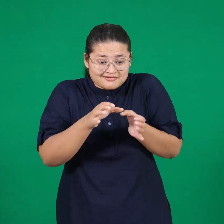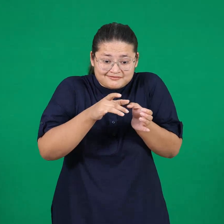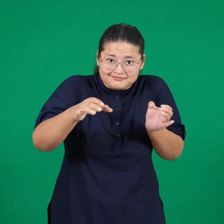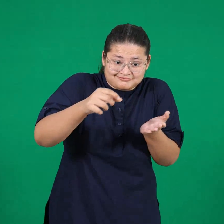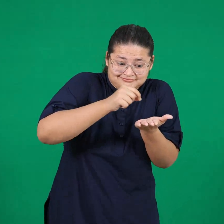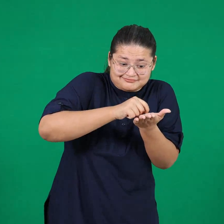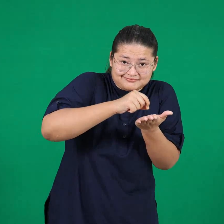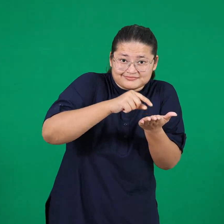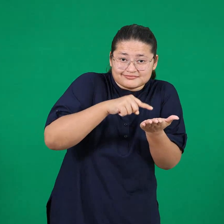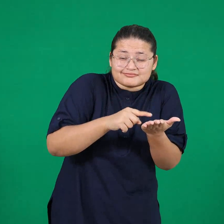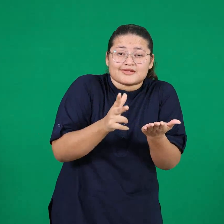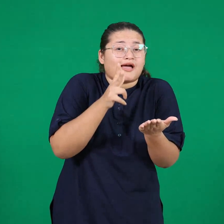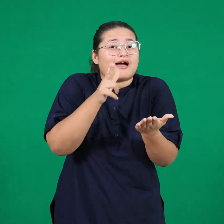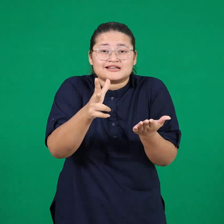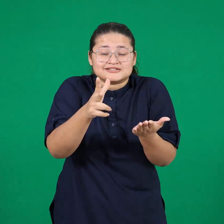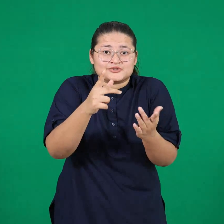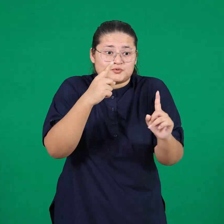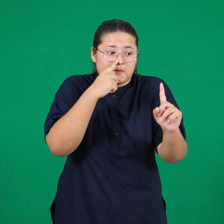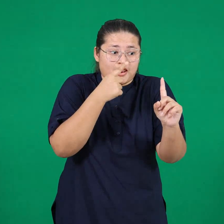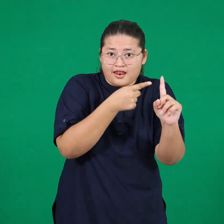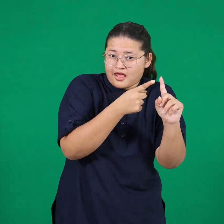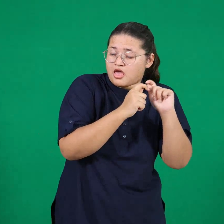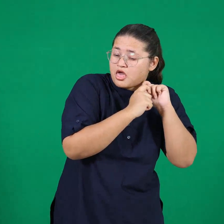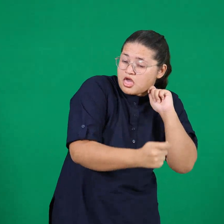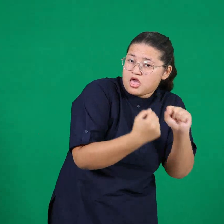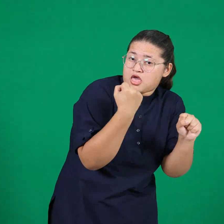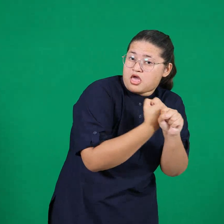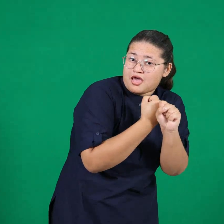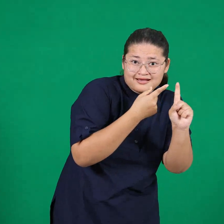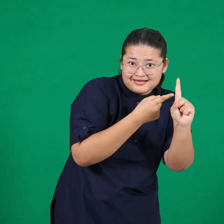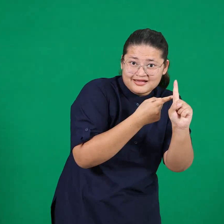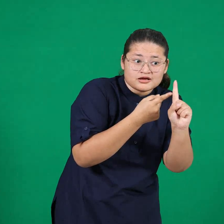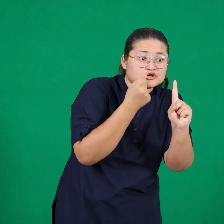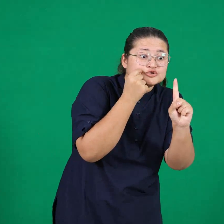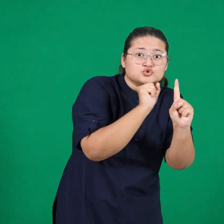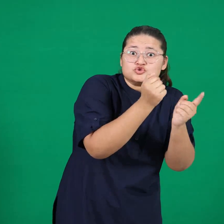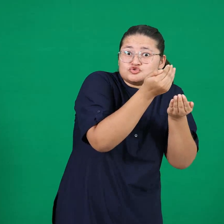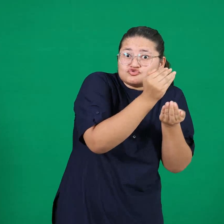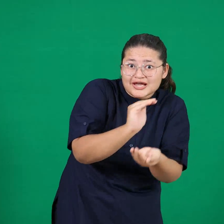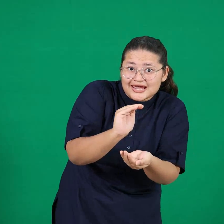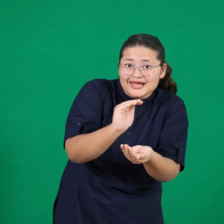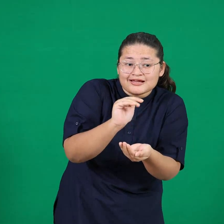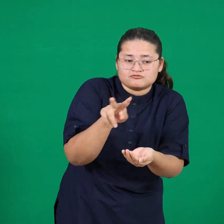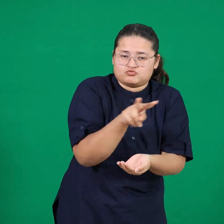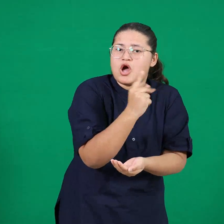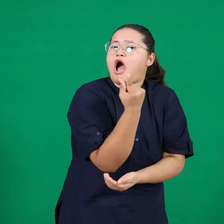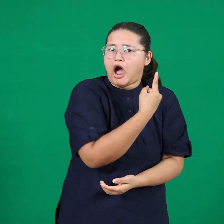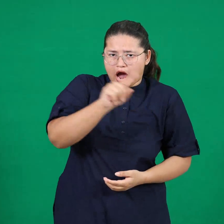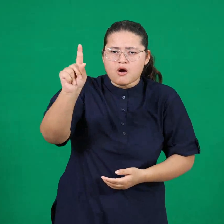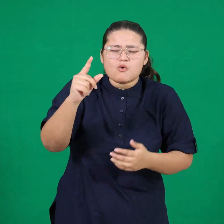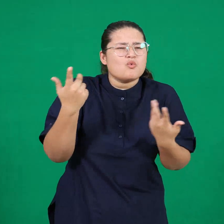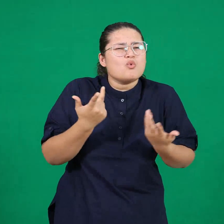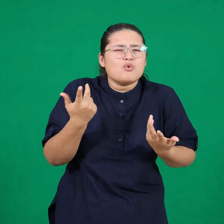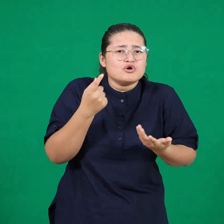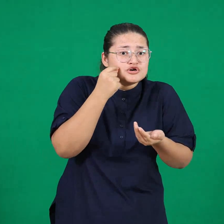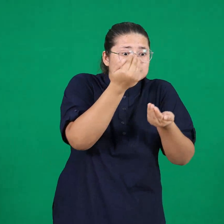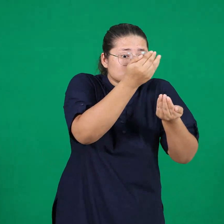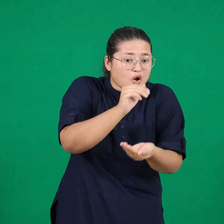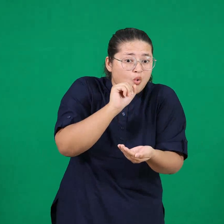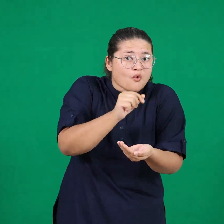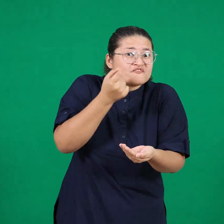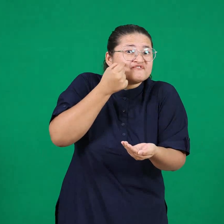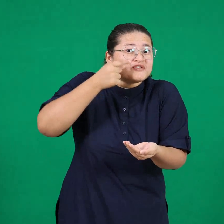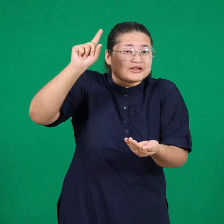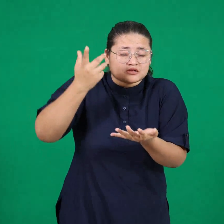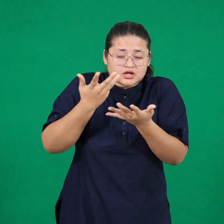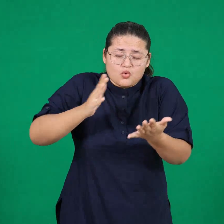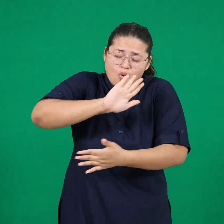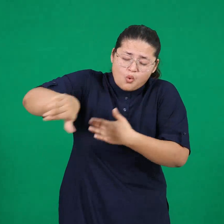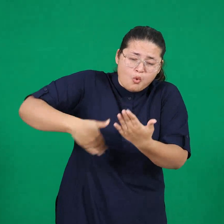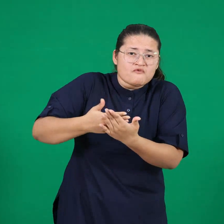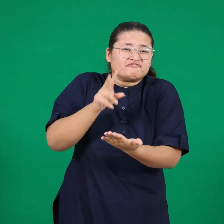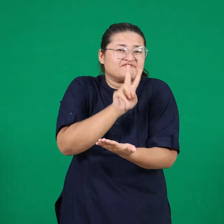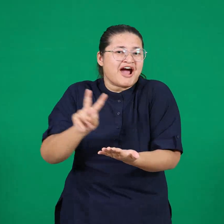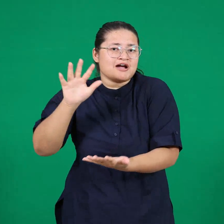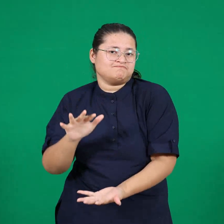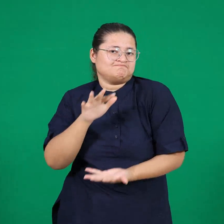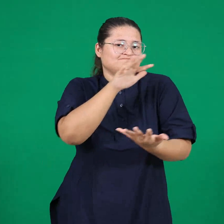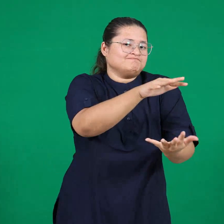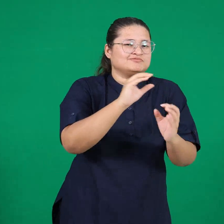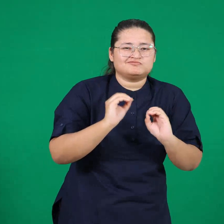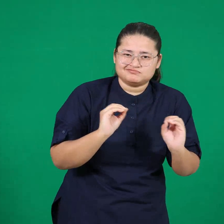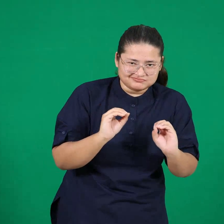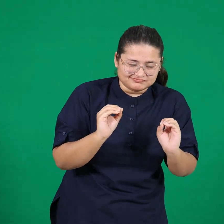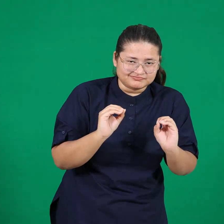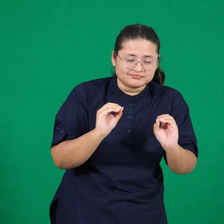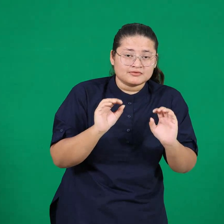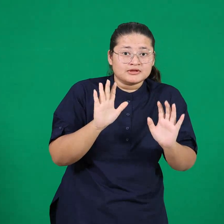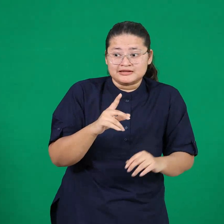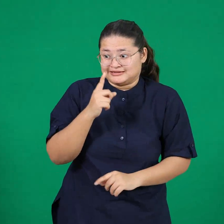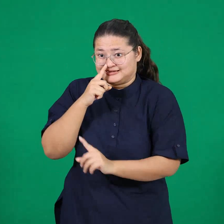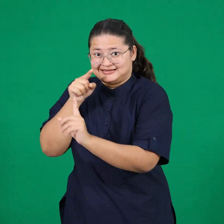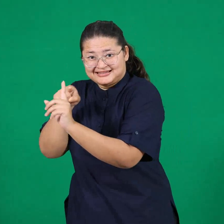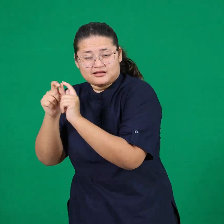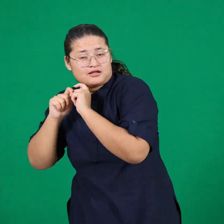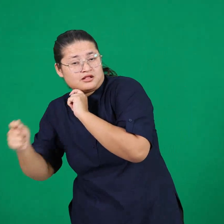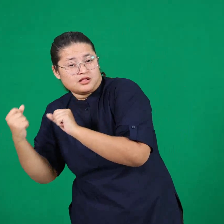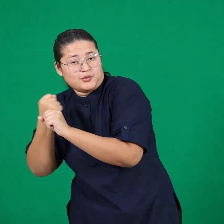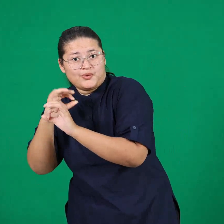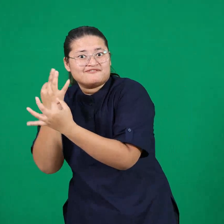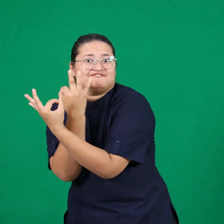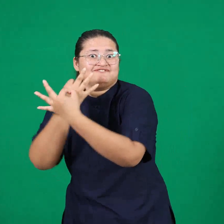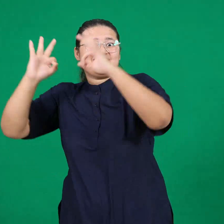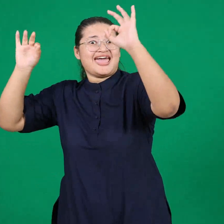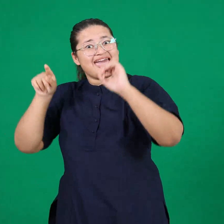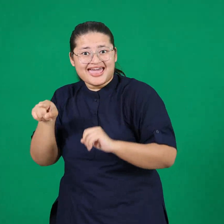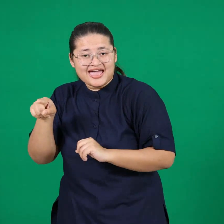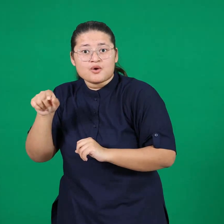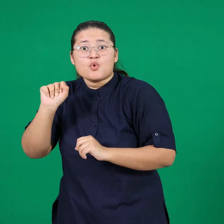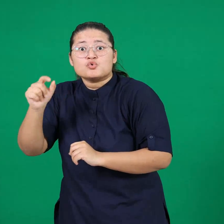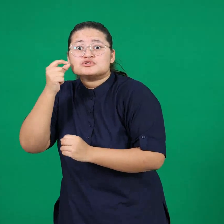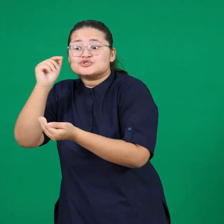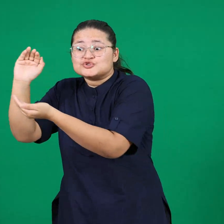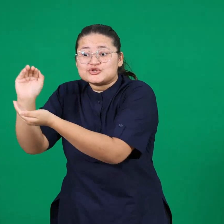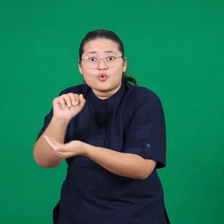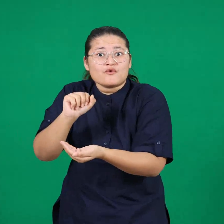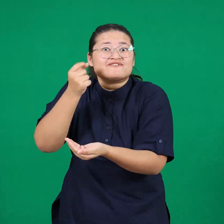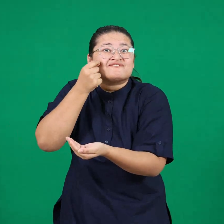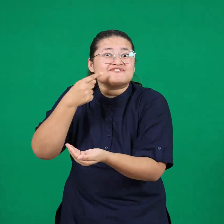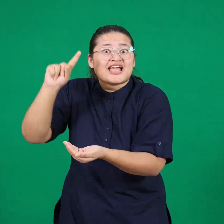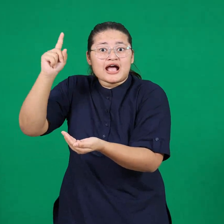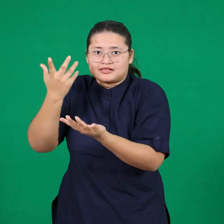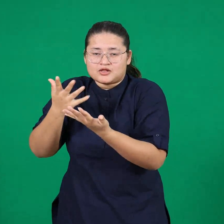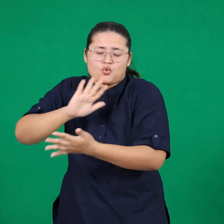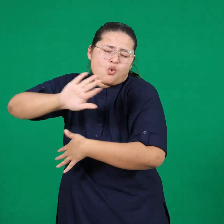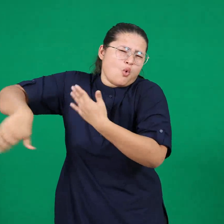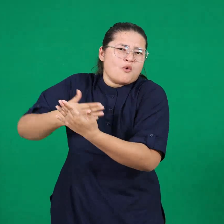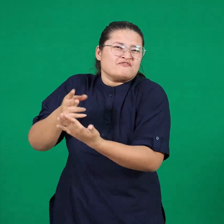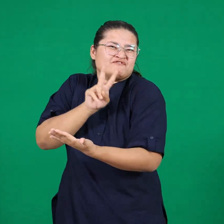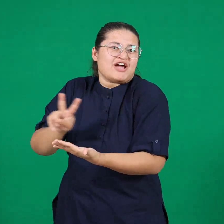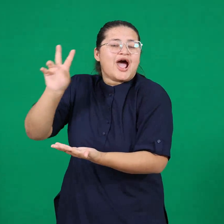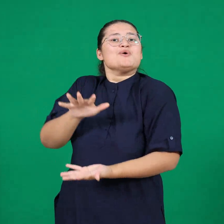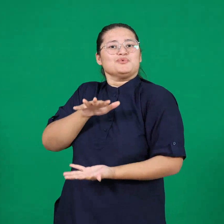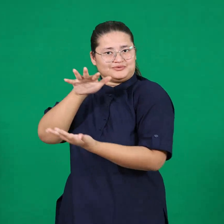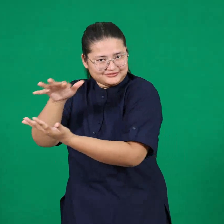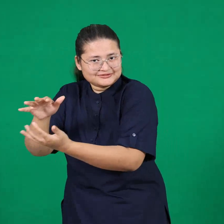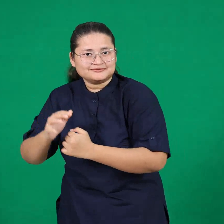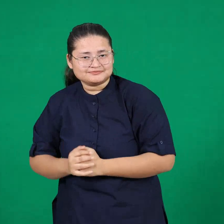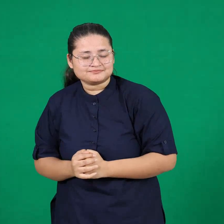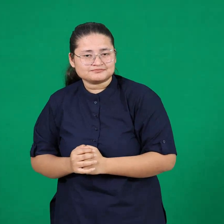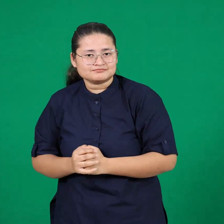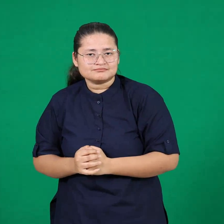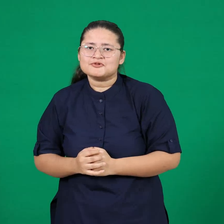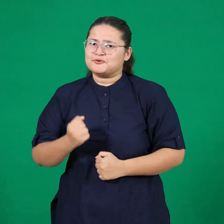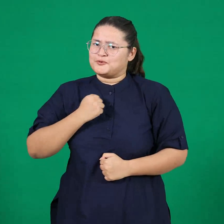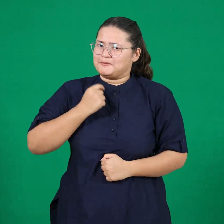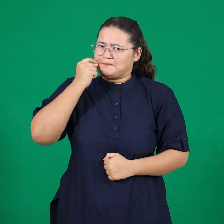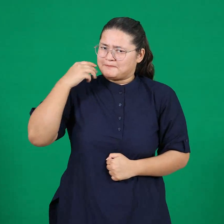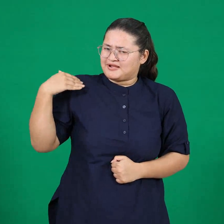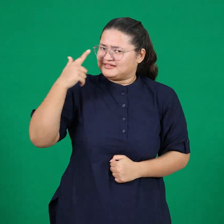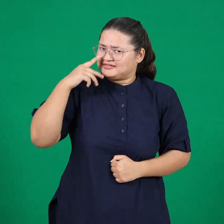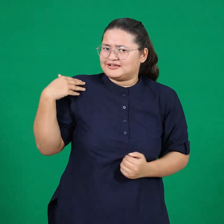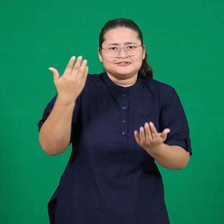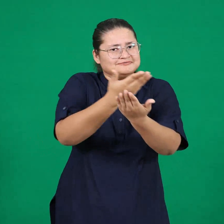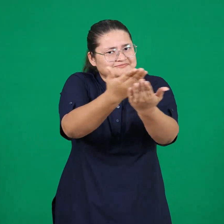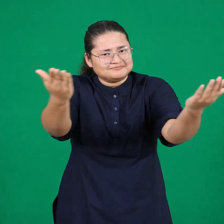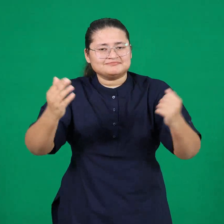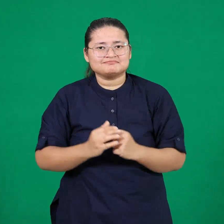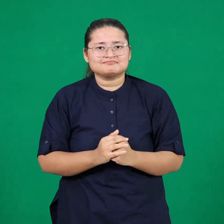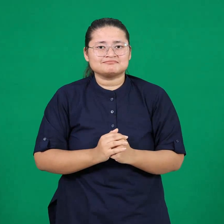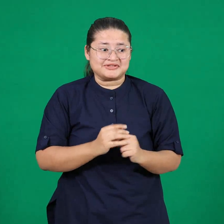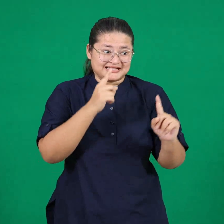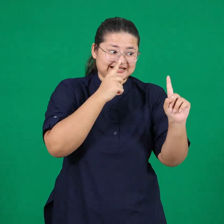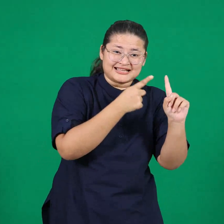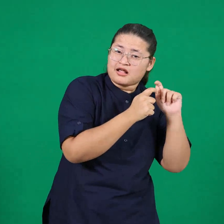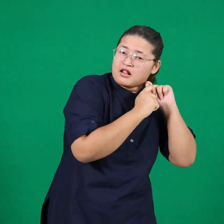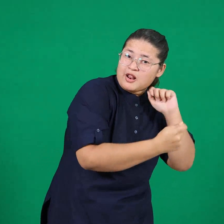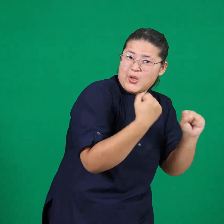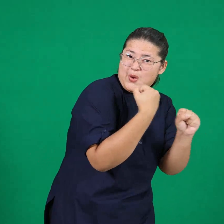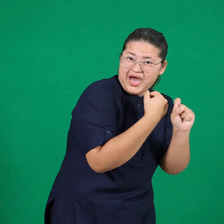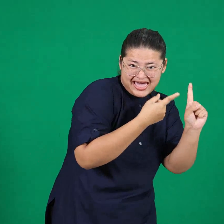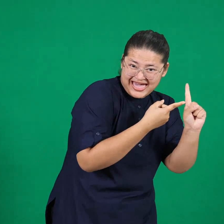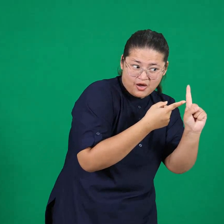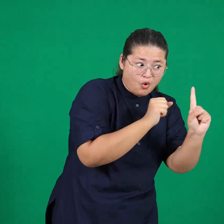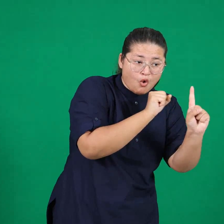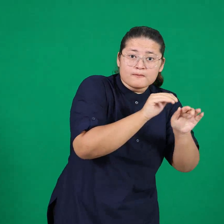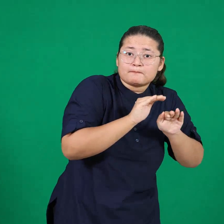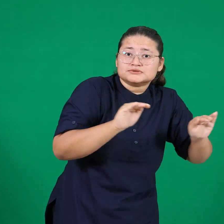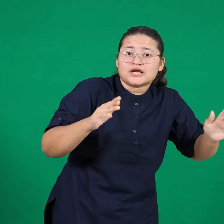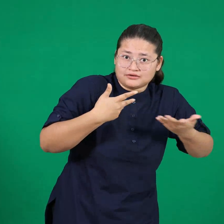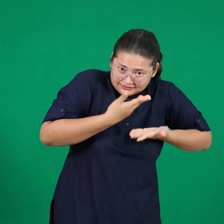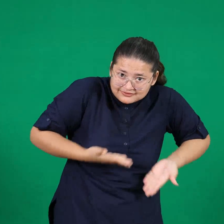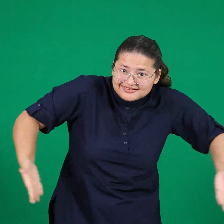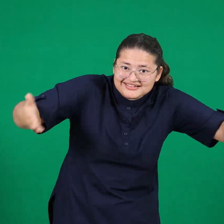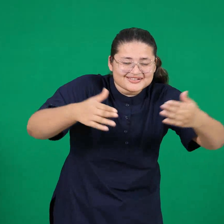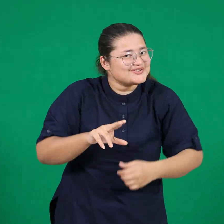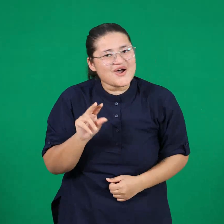"Expel the slave woman and her son, for the slave woman's son will never share in the inheritance with the free woman's son."